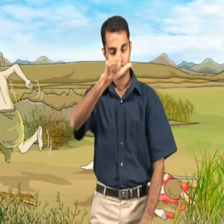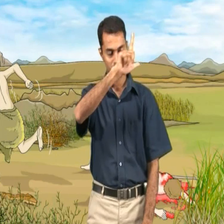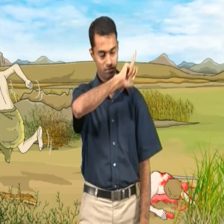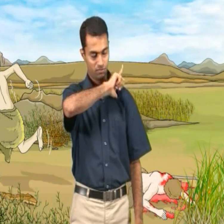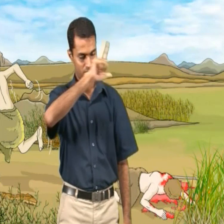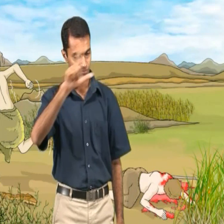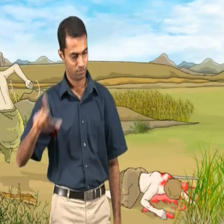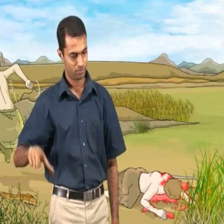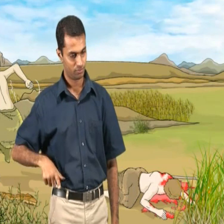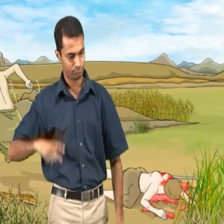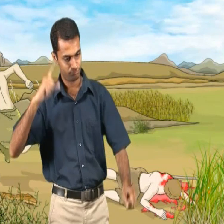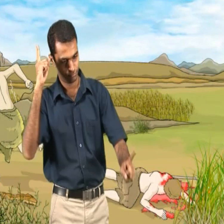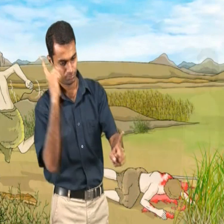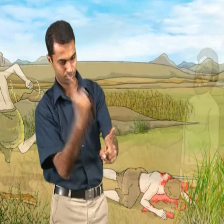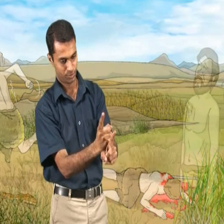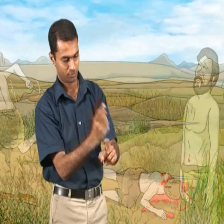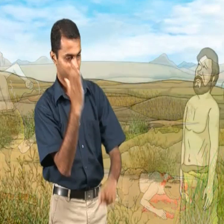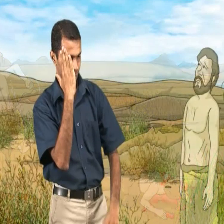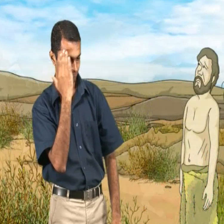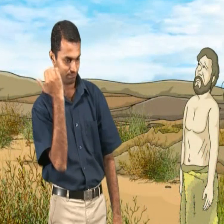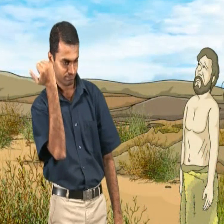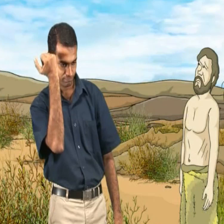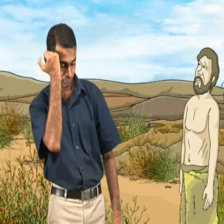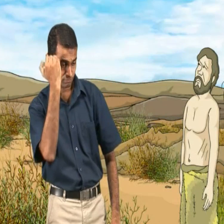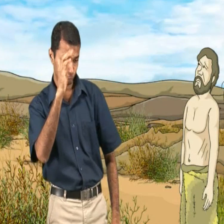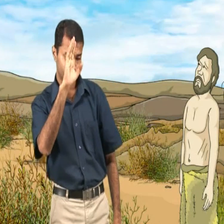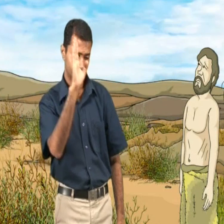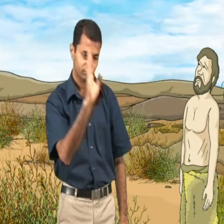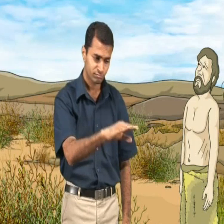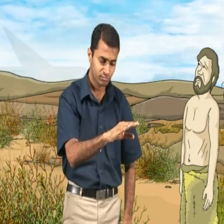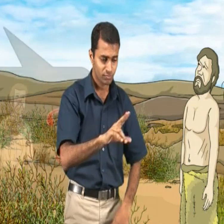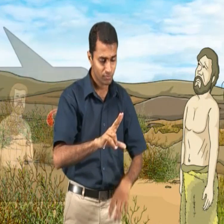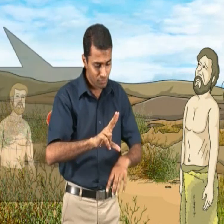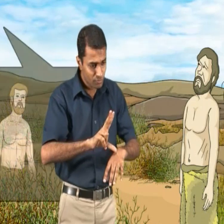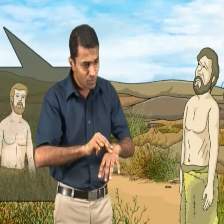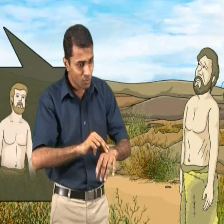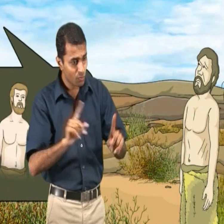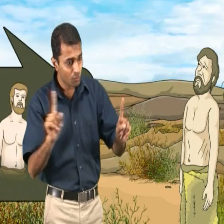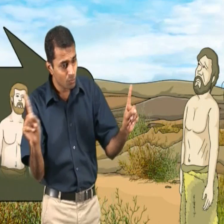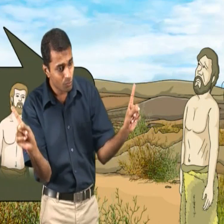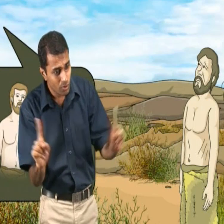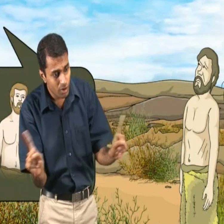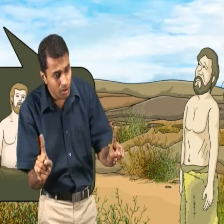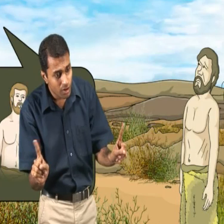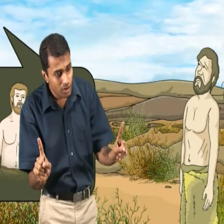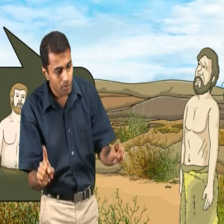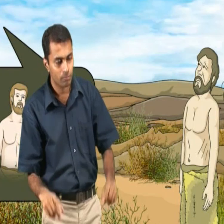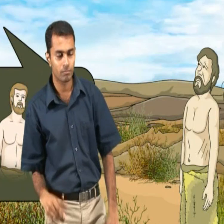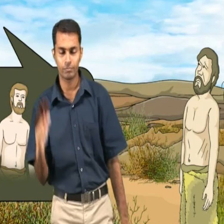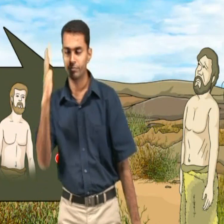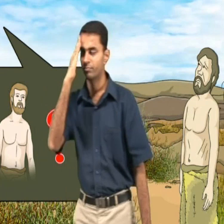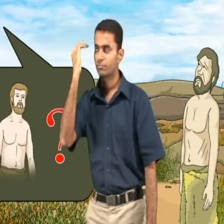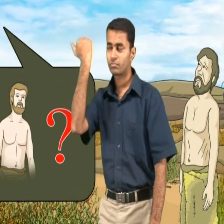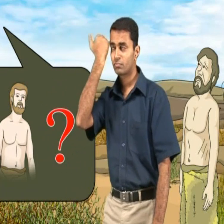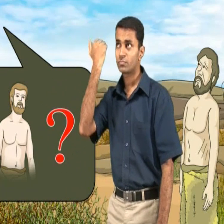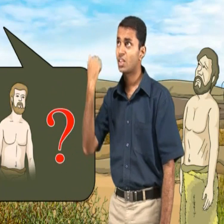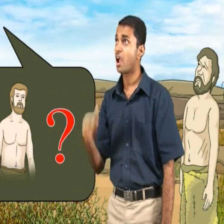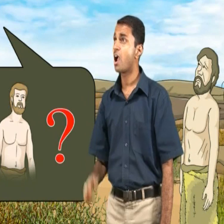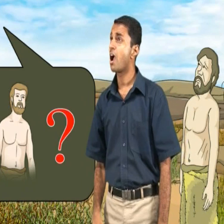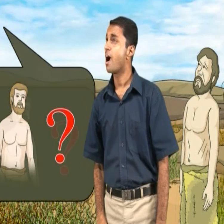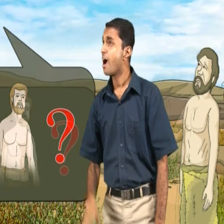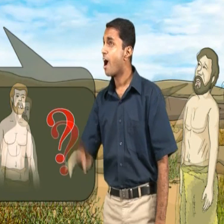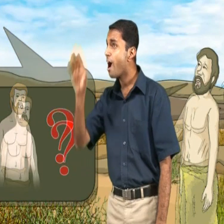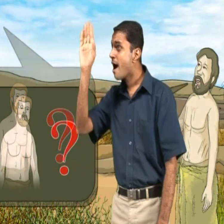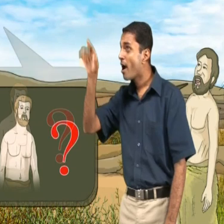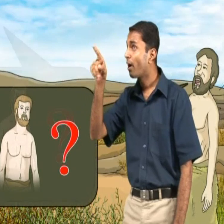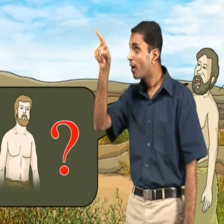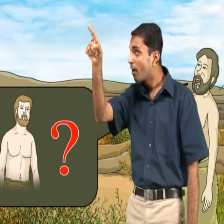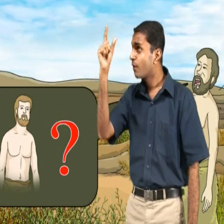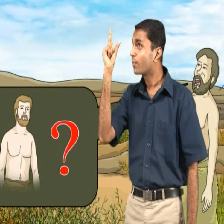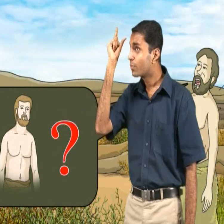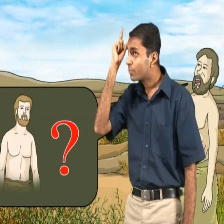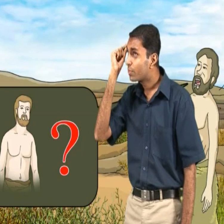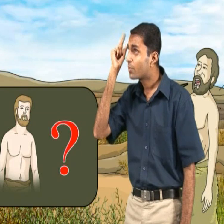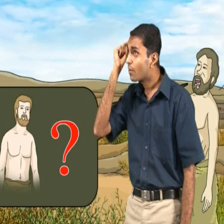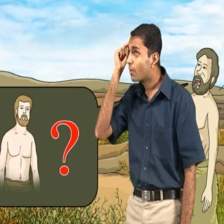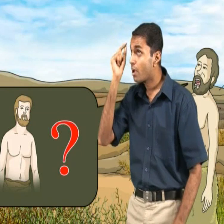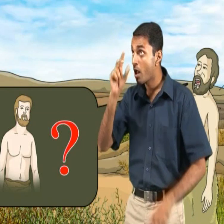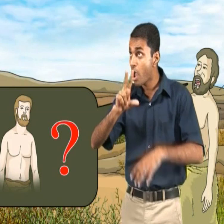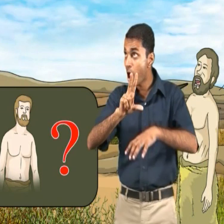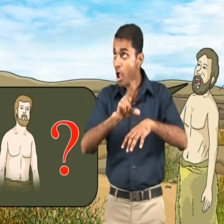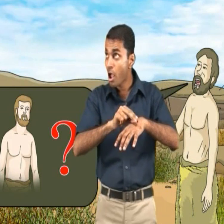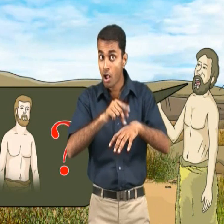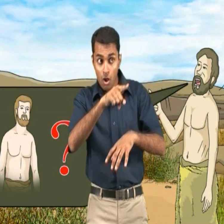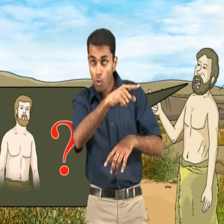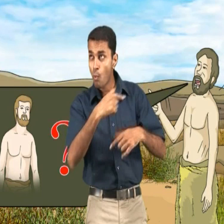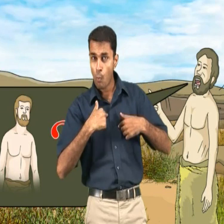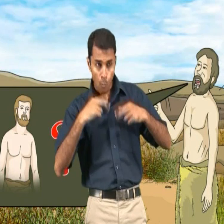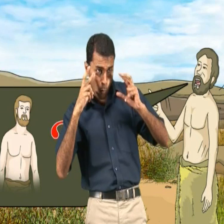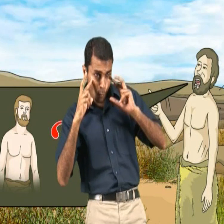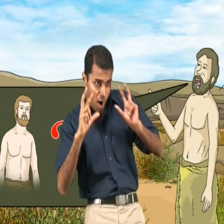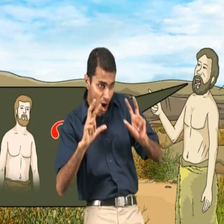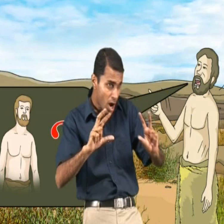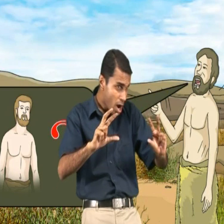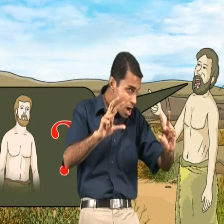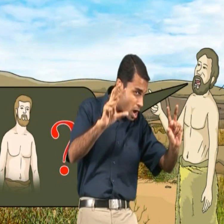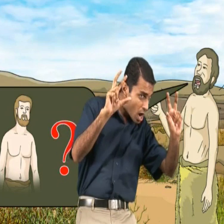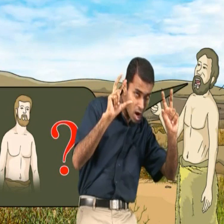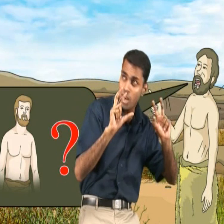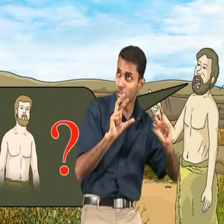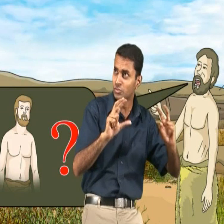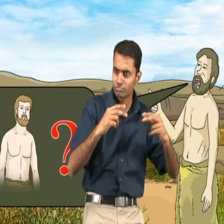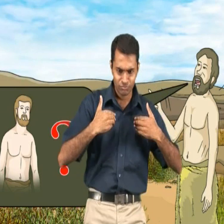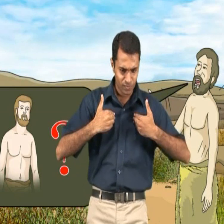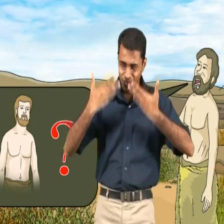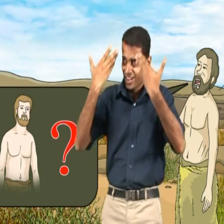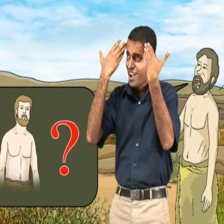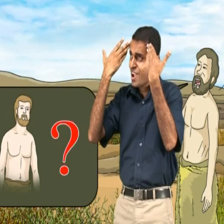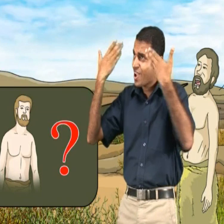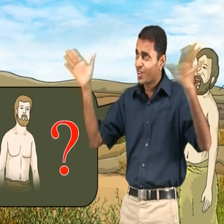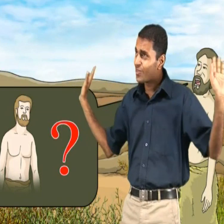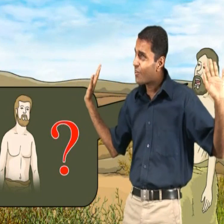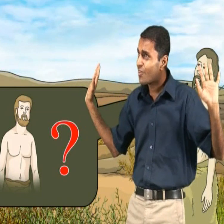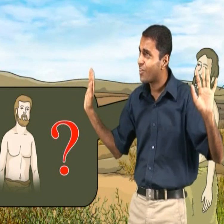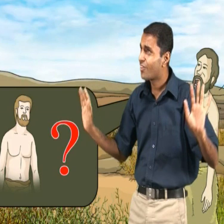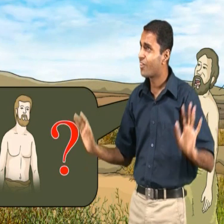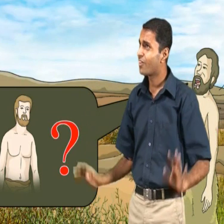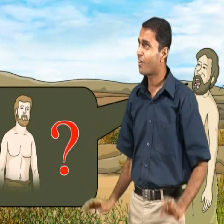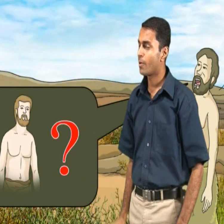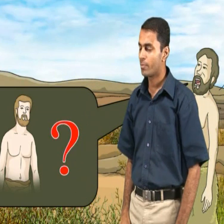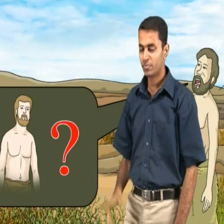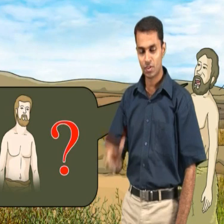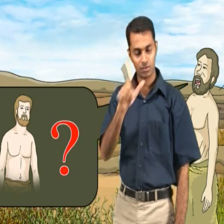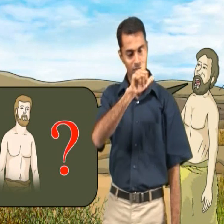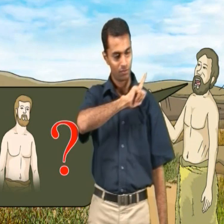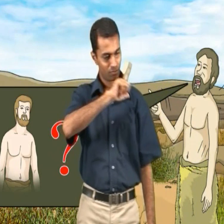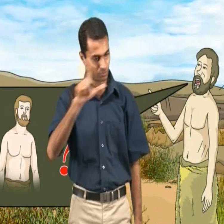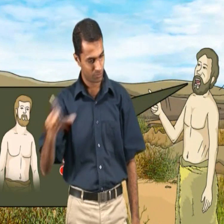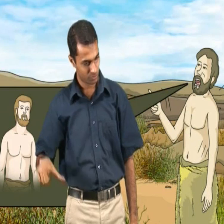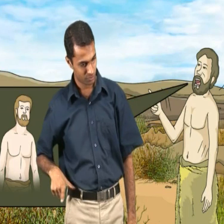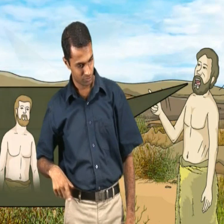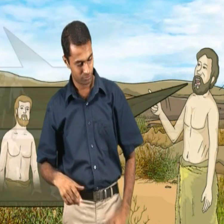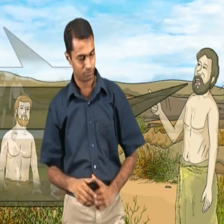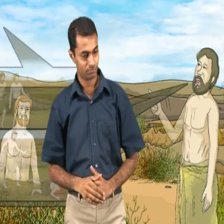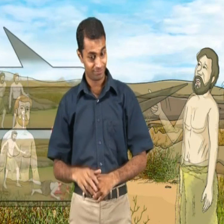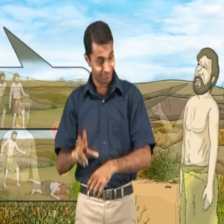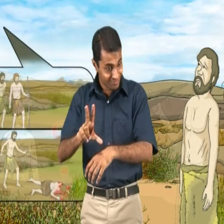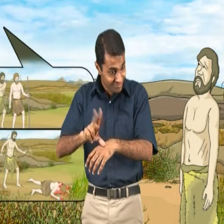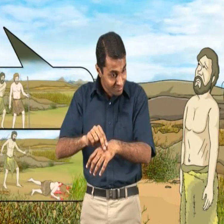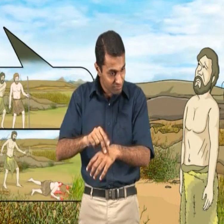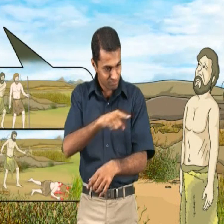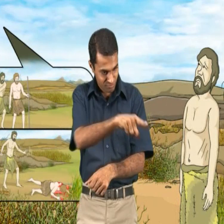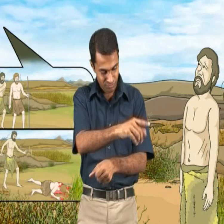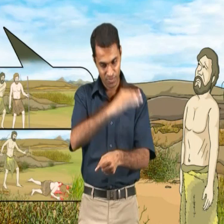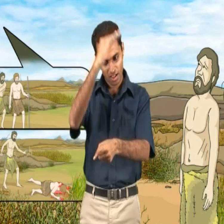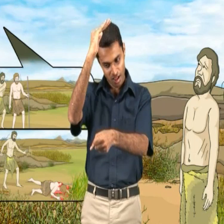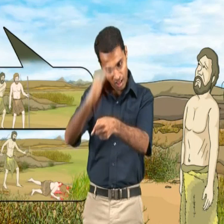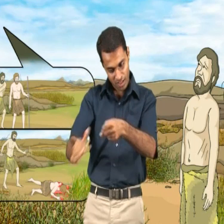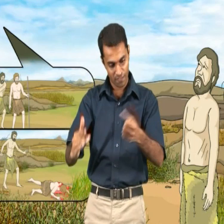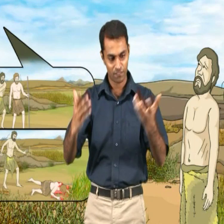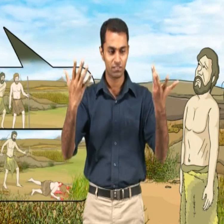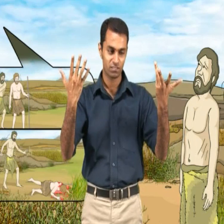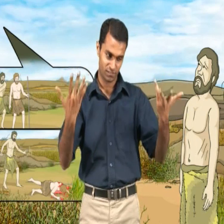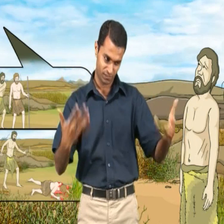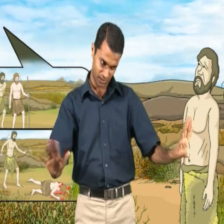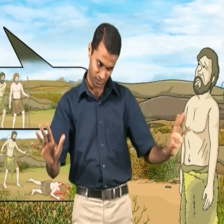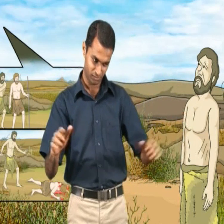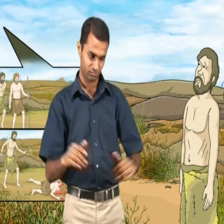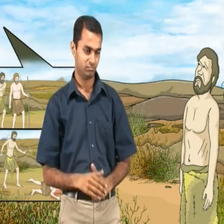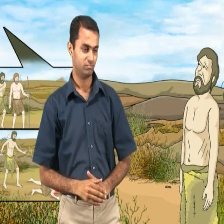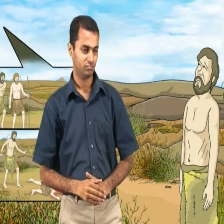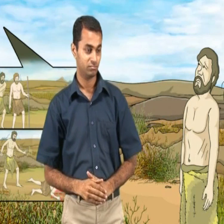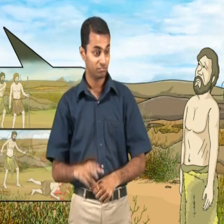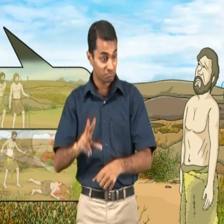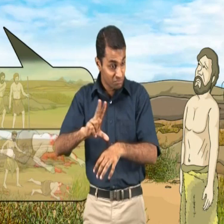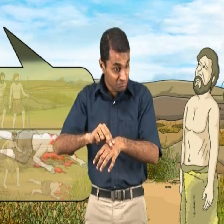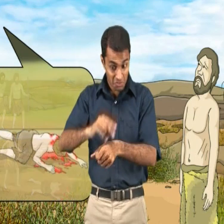And the LORD said to Cain, “Where is your brother Abel?” “I do not know!” he answered. “Am I my brother’s keeper?” “What have you done?”